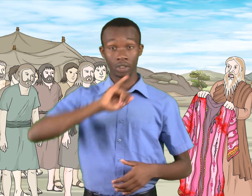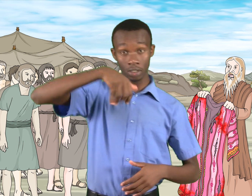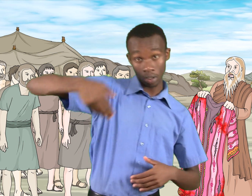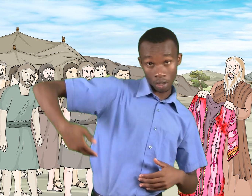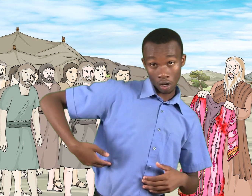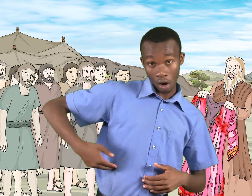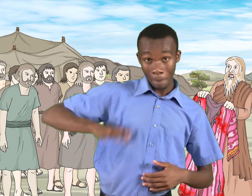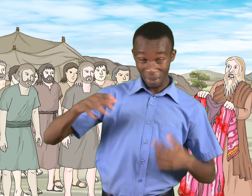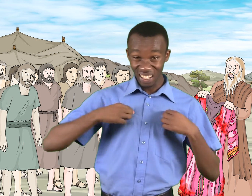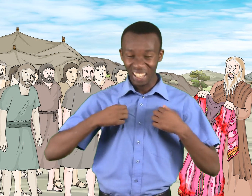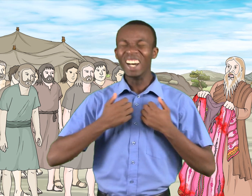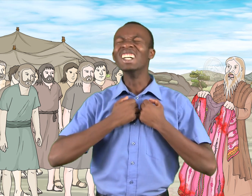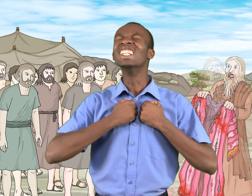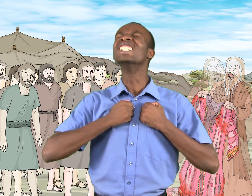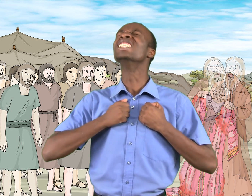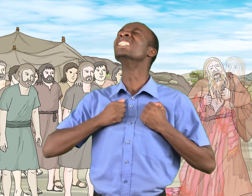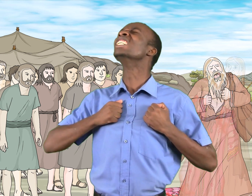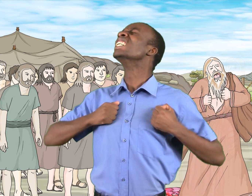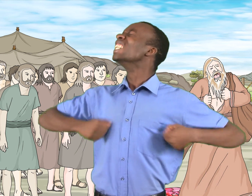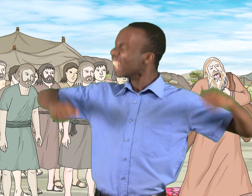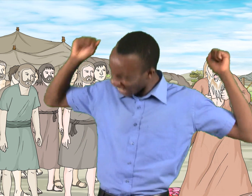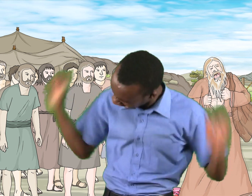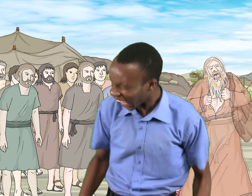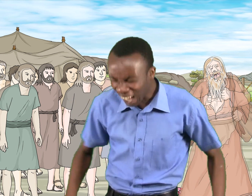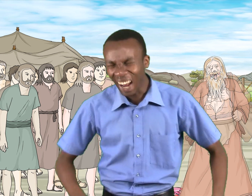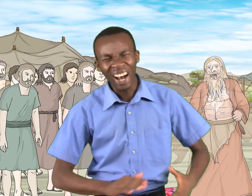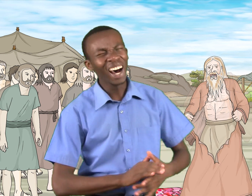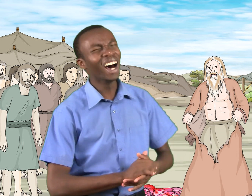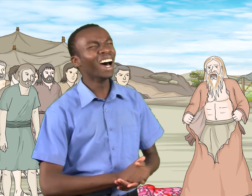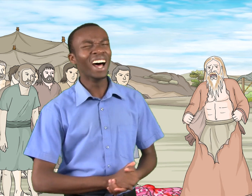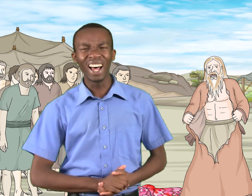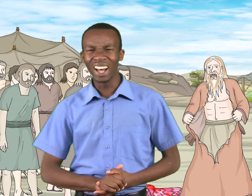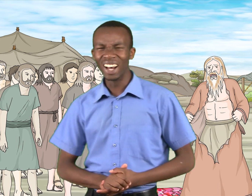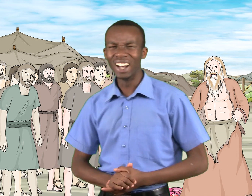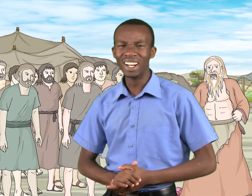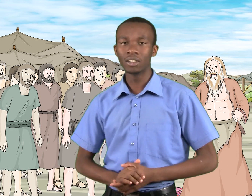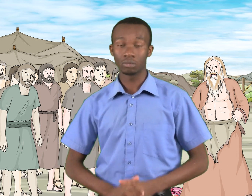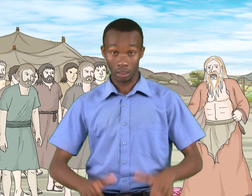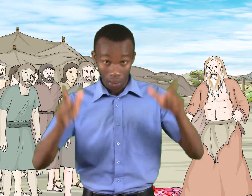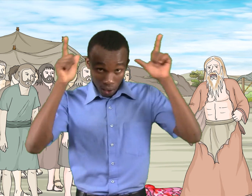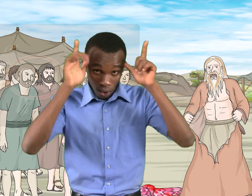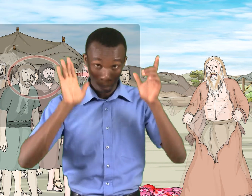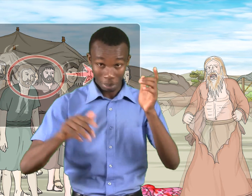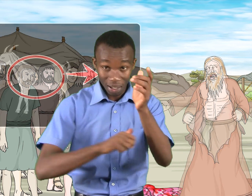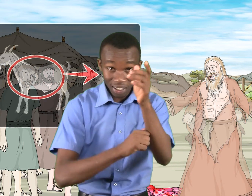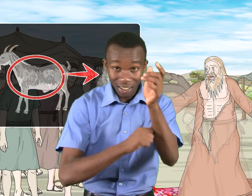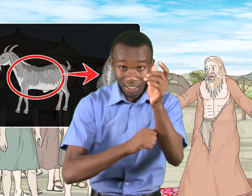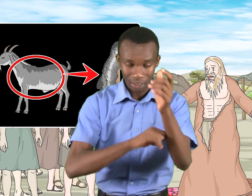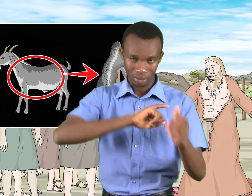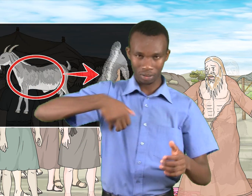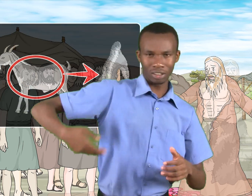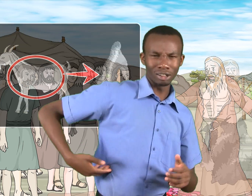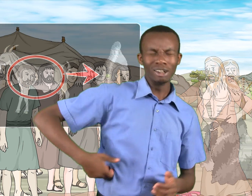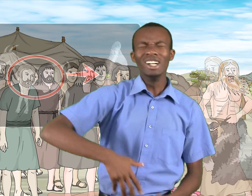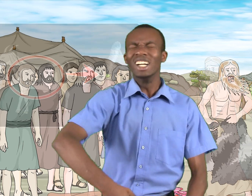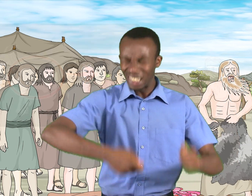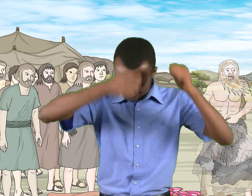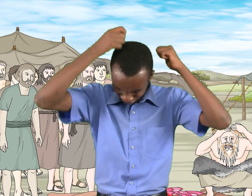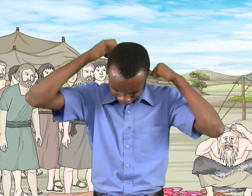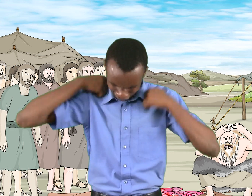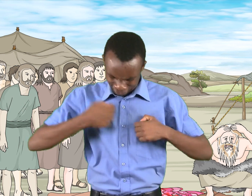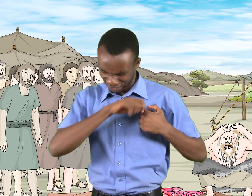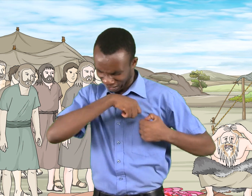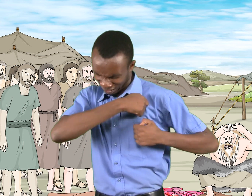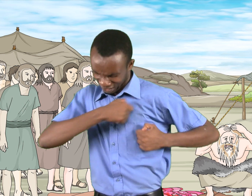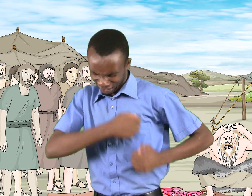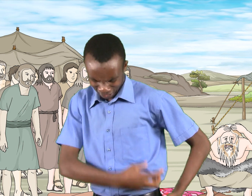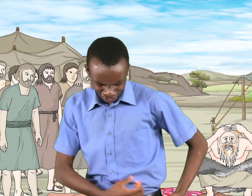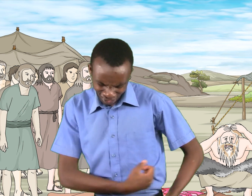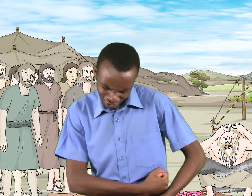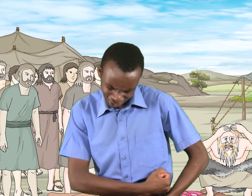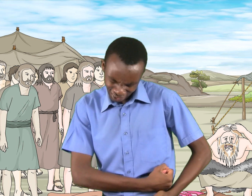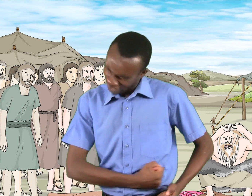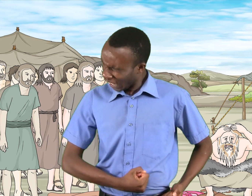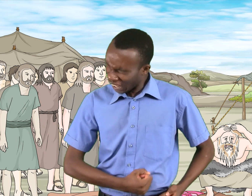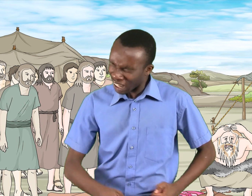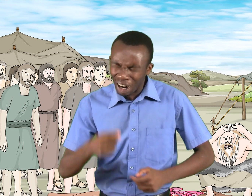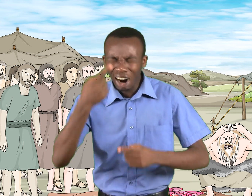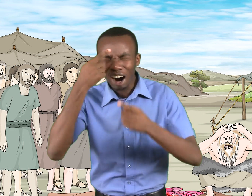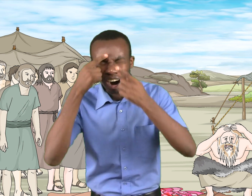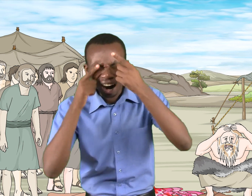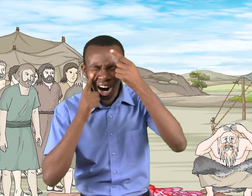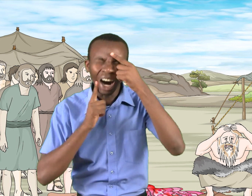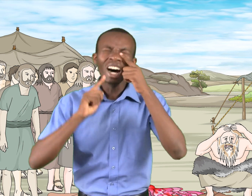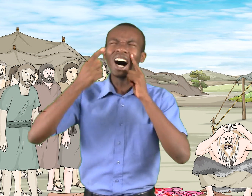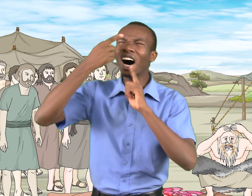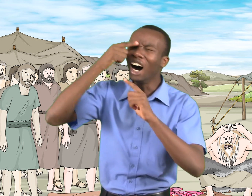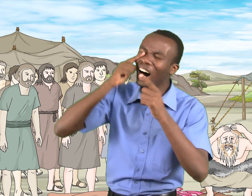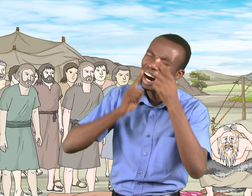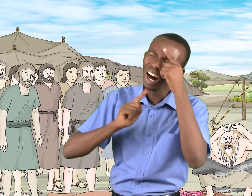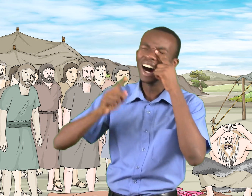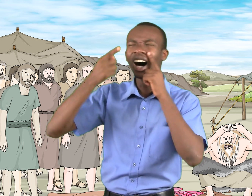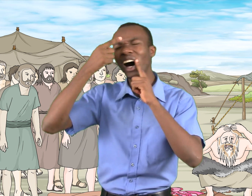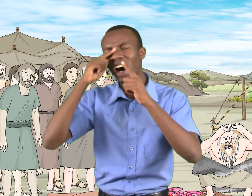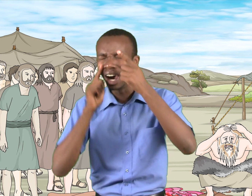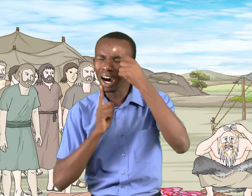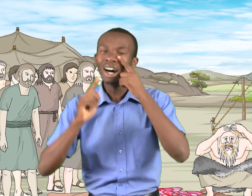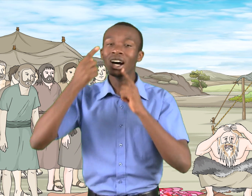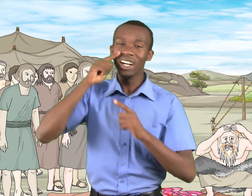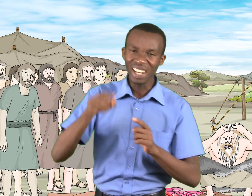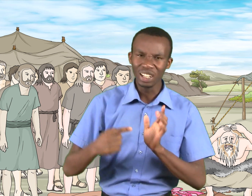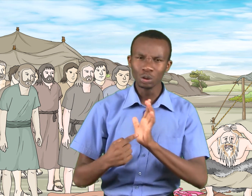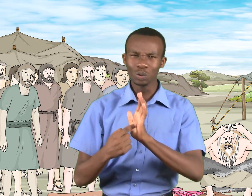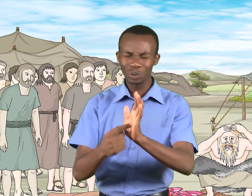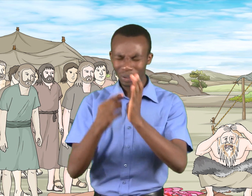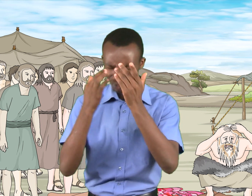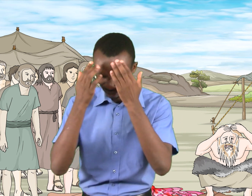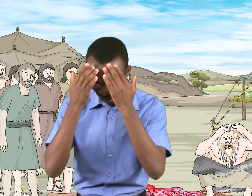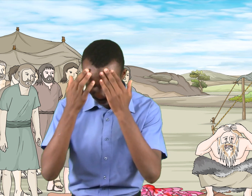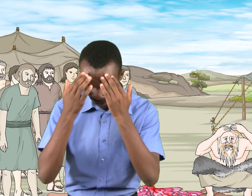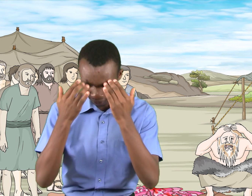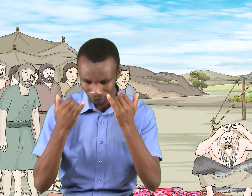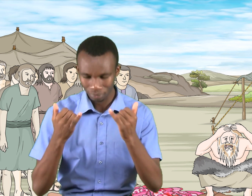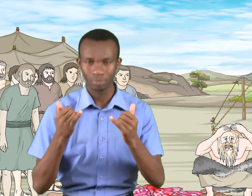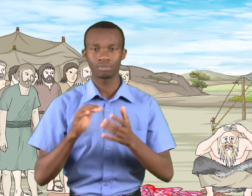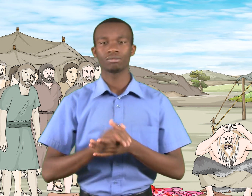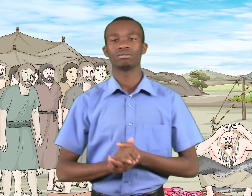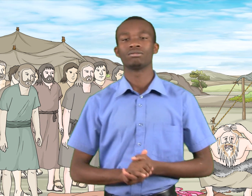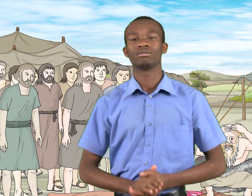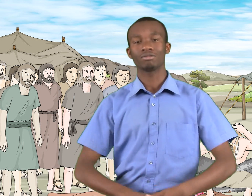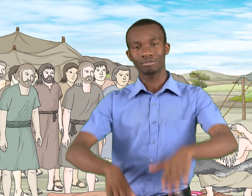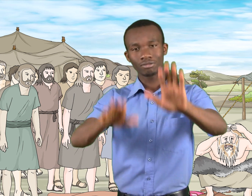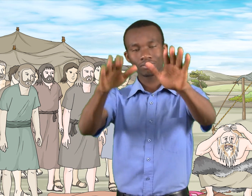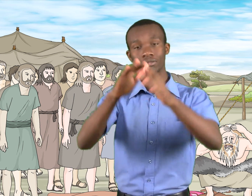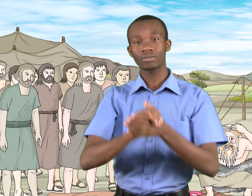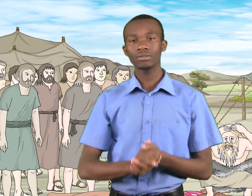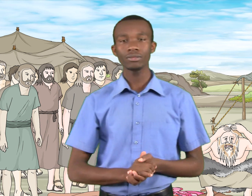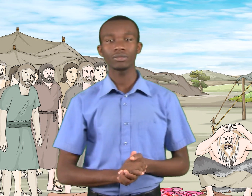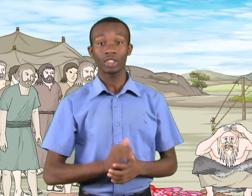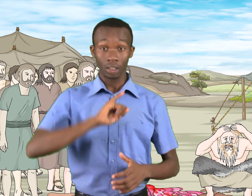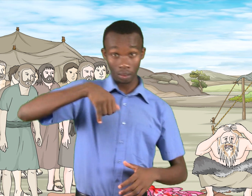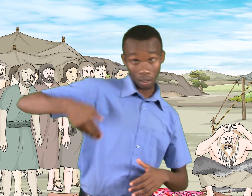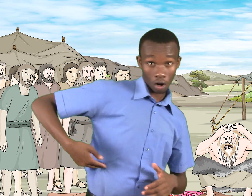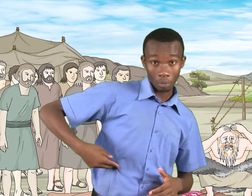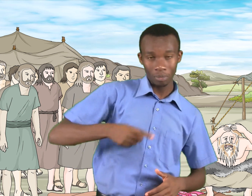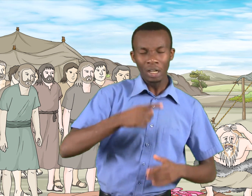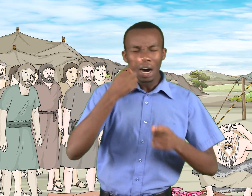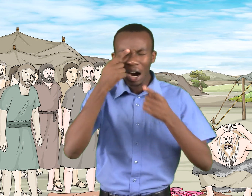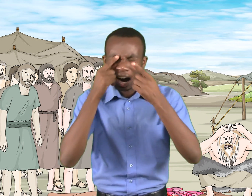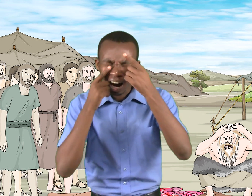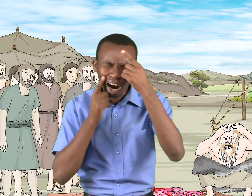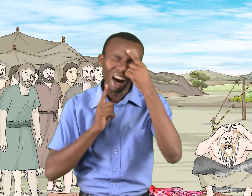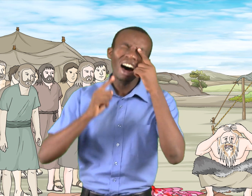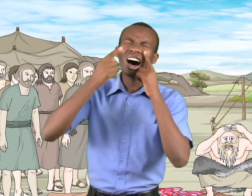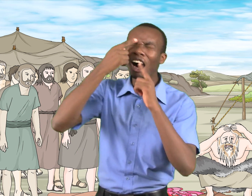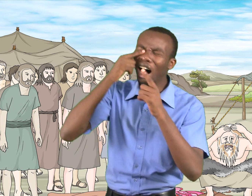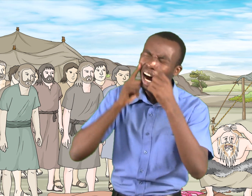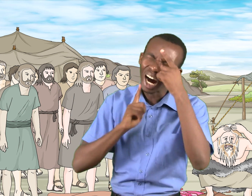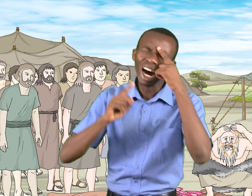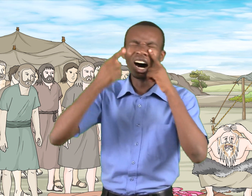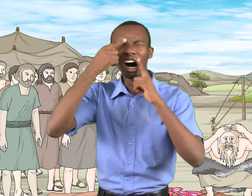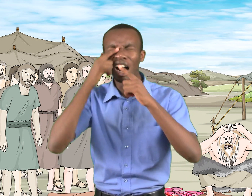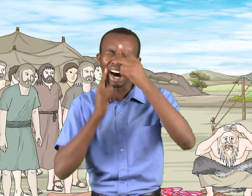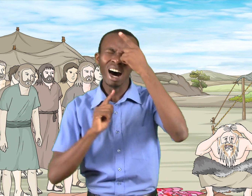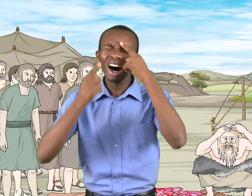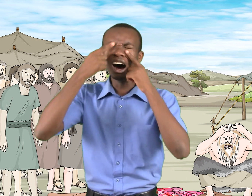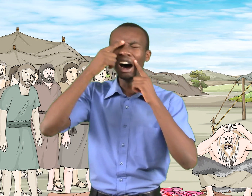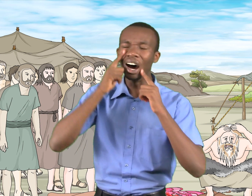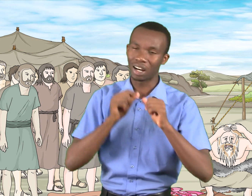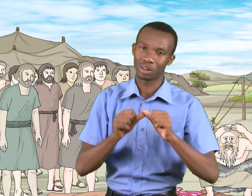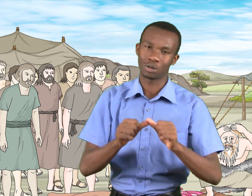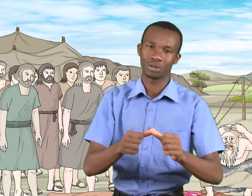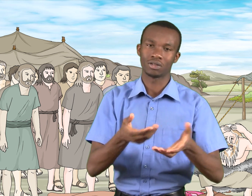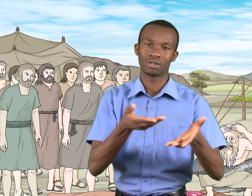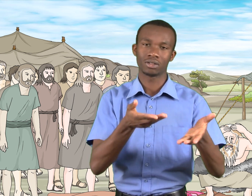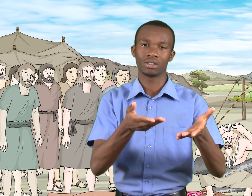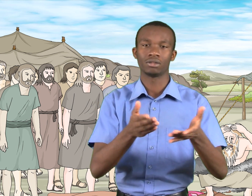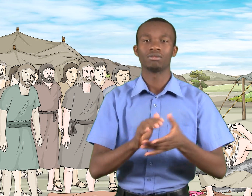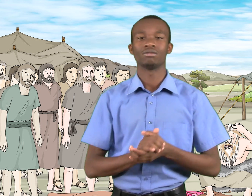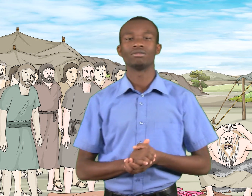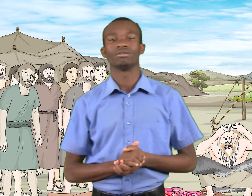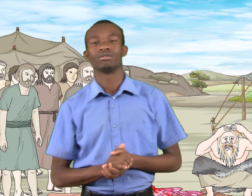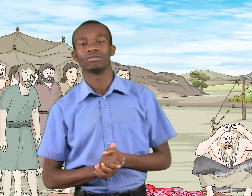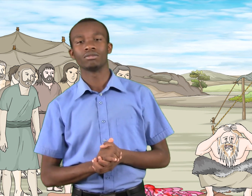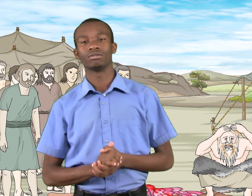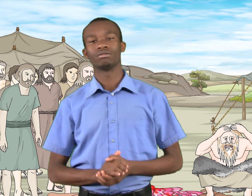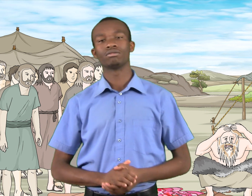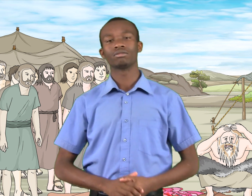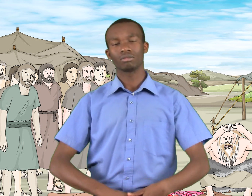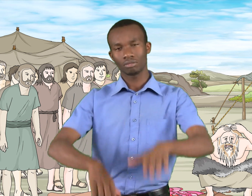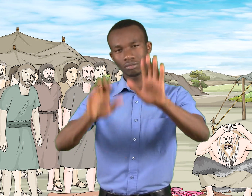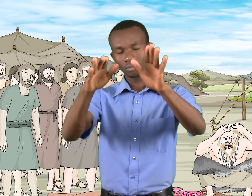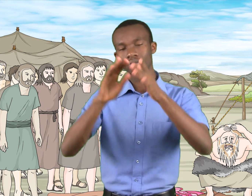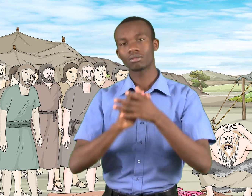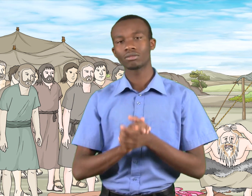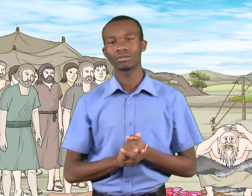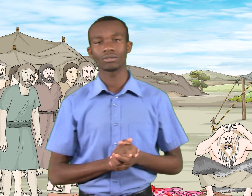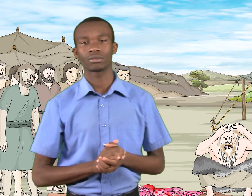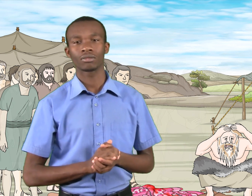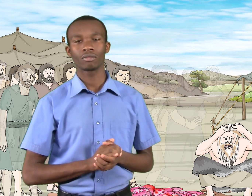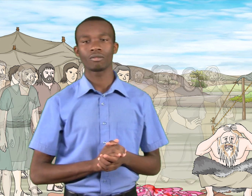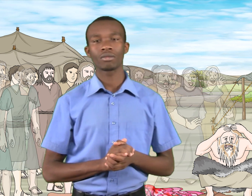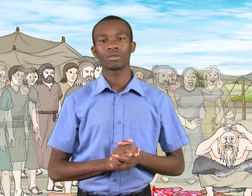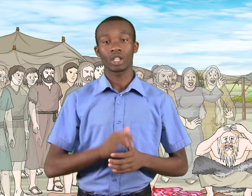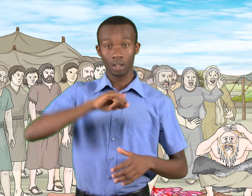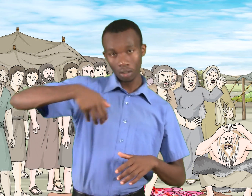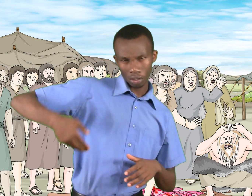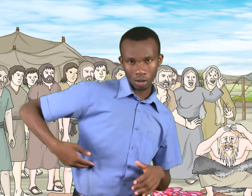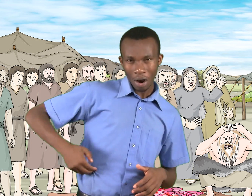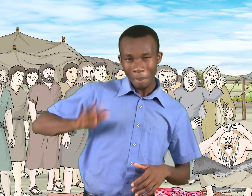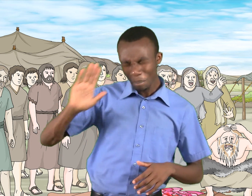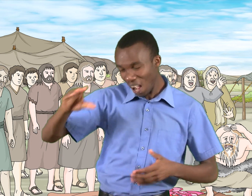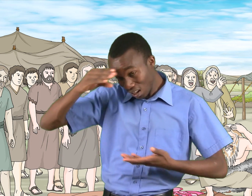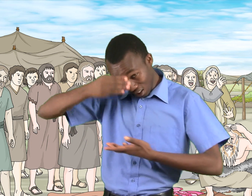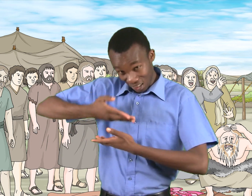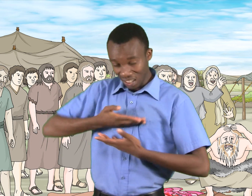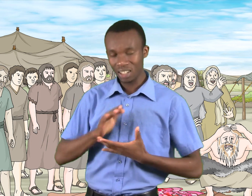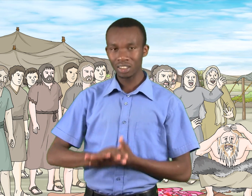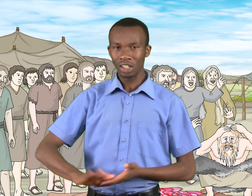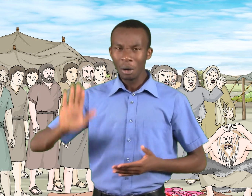Then Jacob tore his clothes, put sackcloth around his waist, and mourned for his son many days.